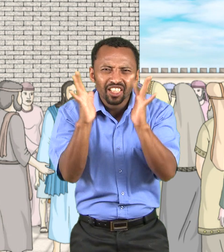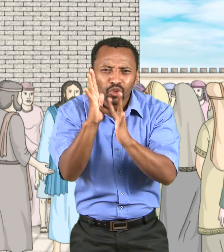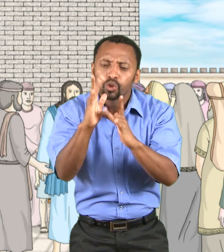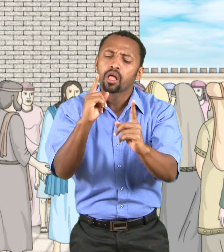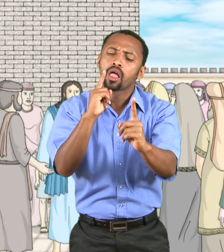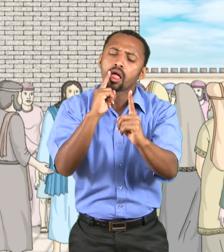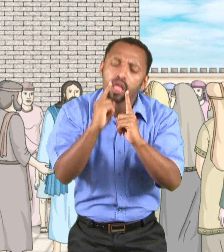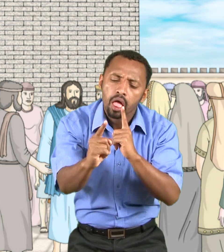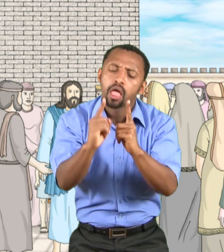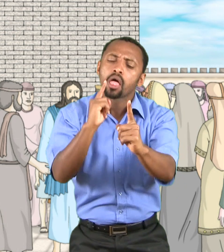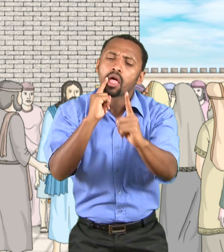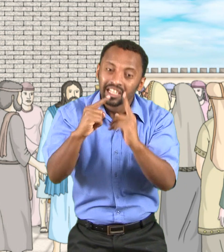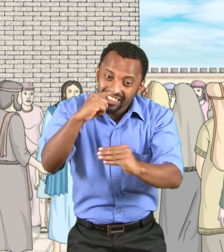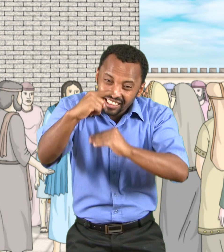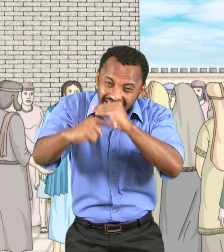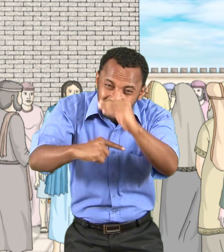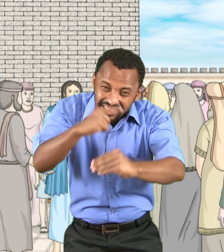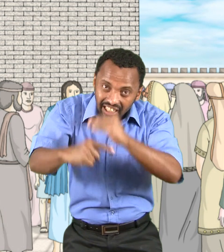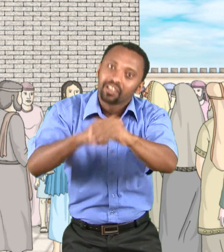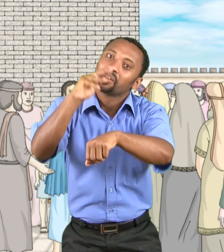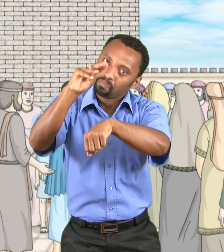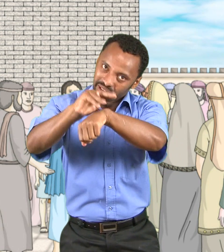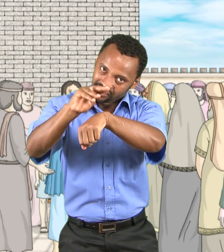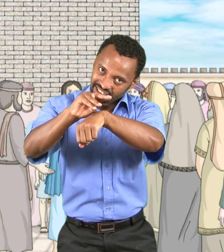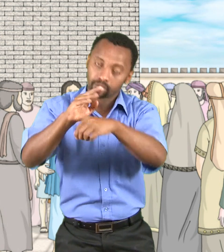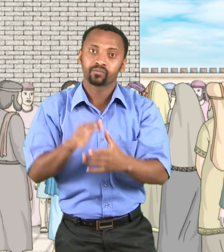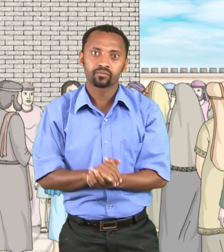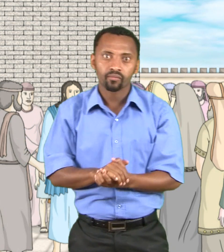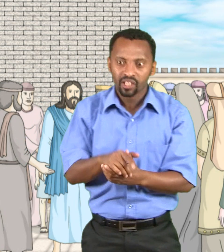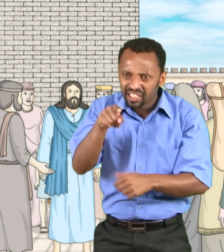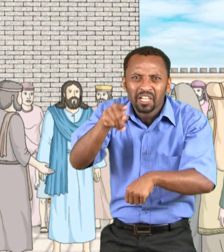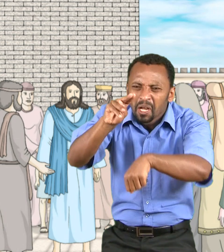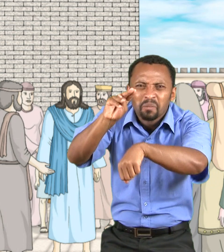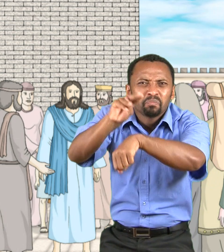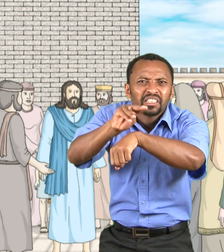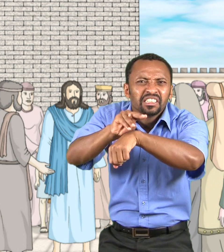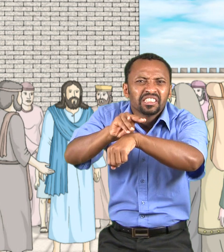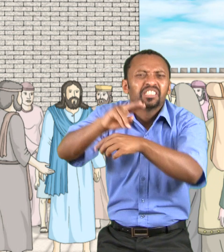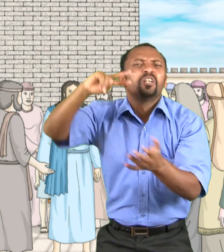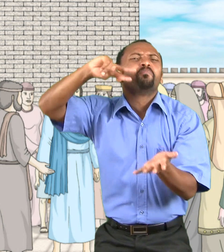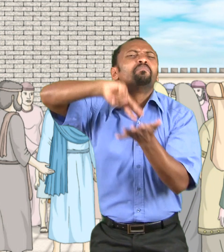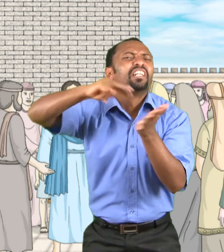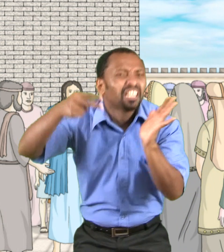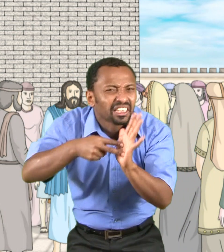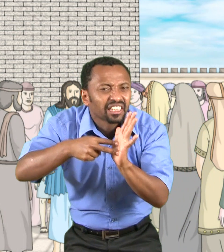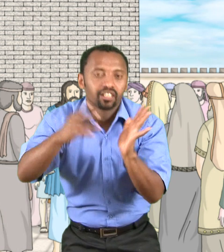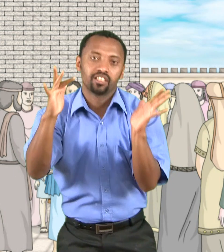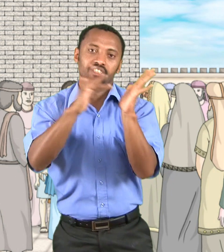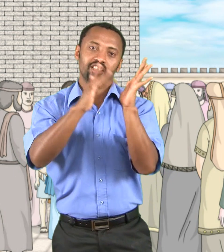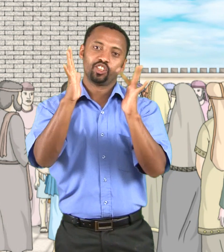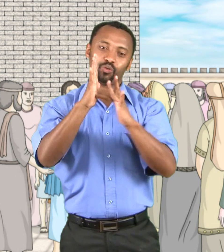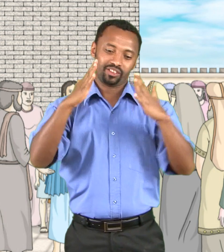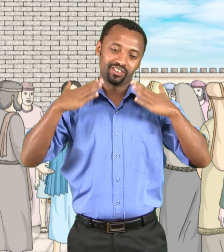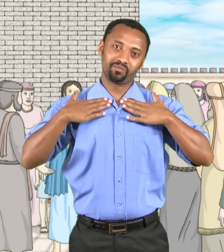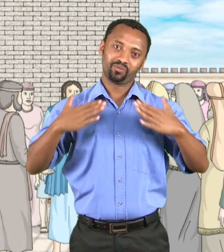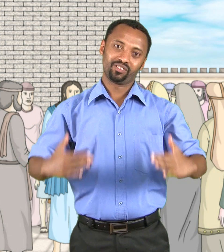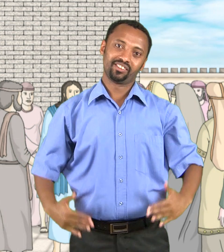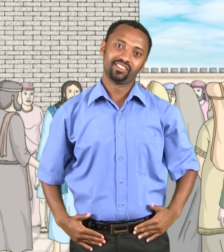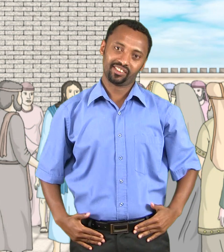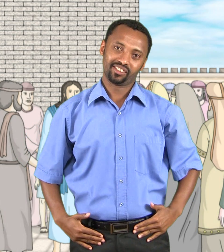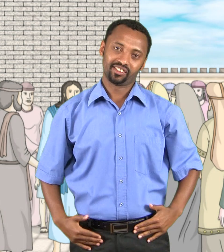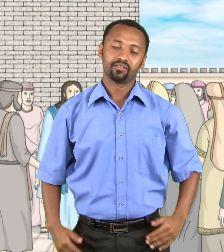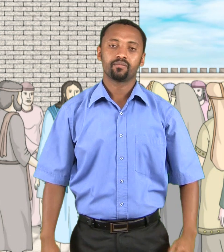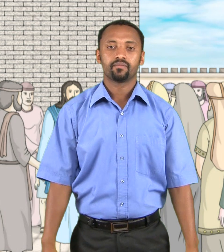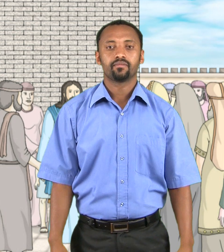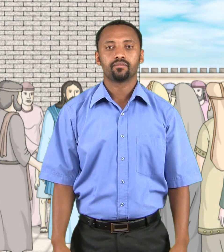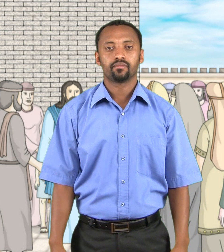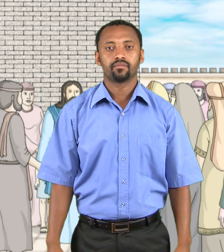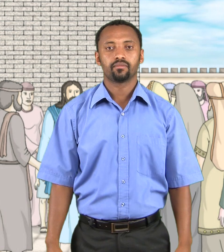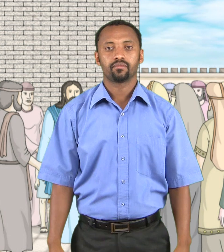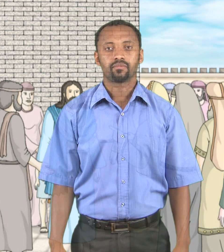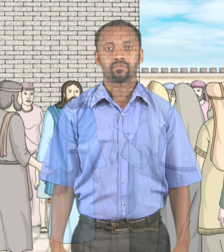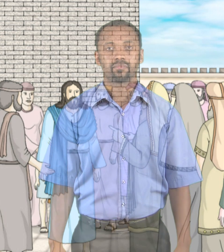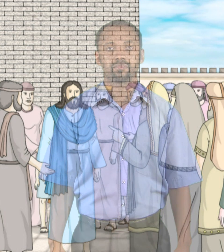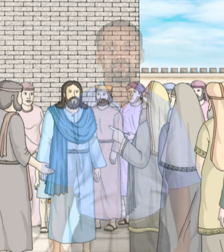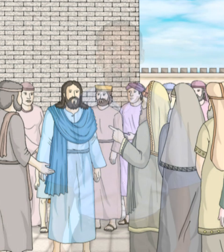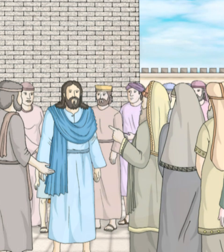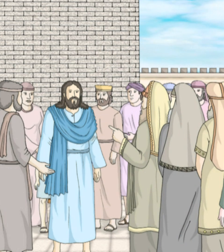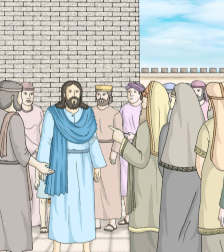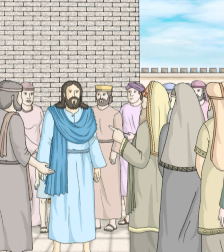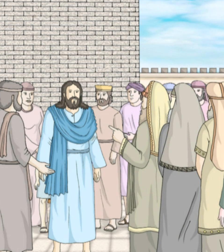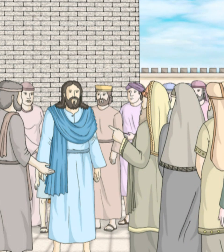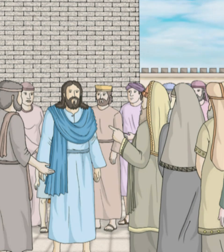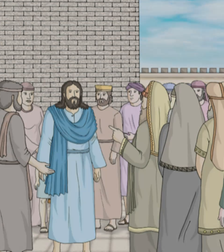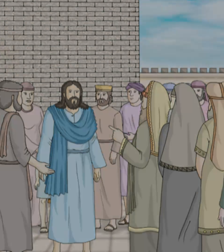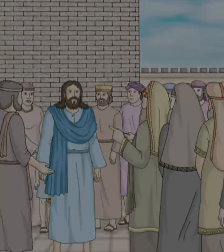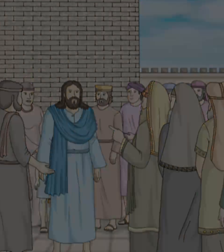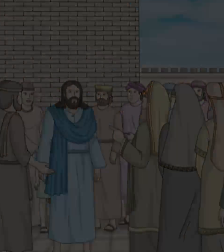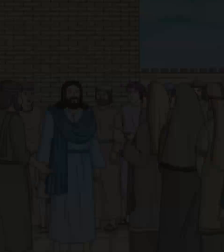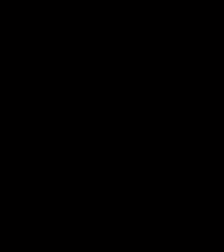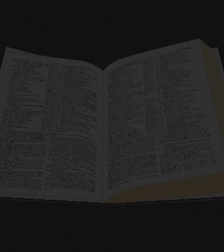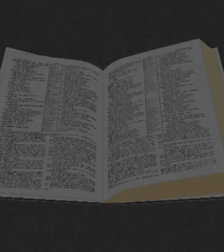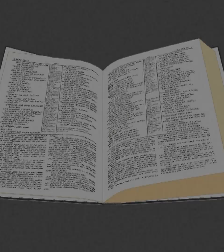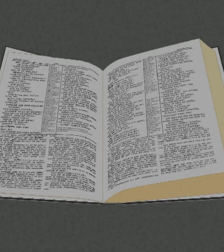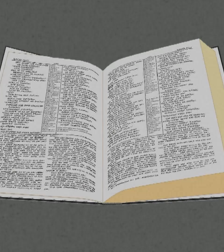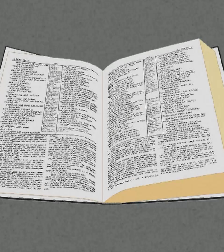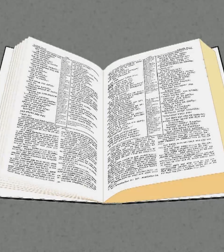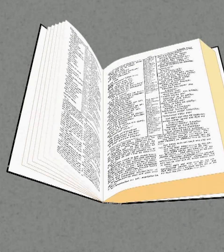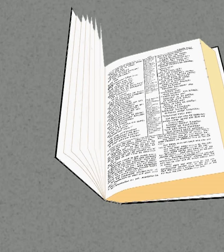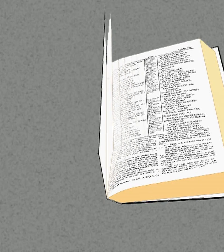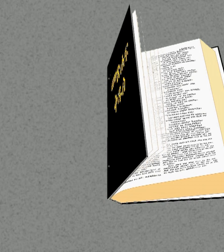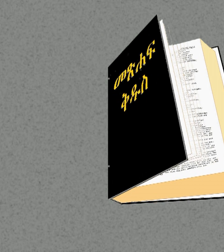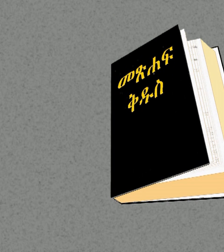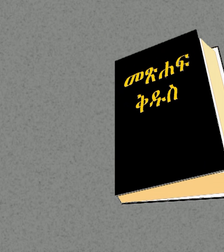But Jesus was speaking about the temple of His body.